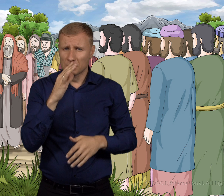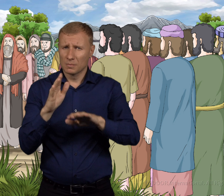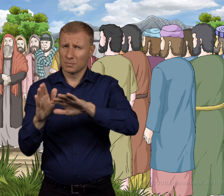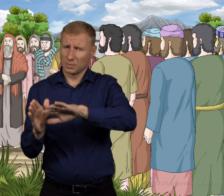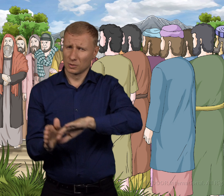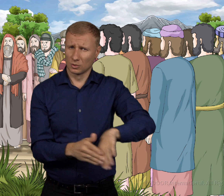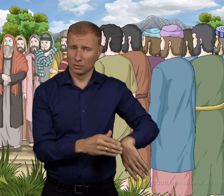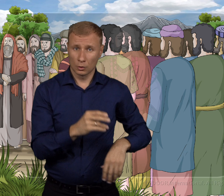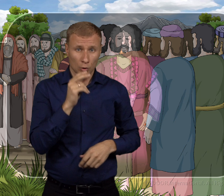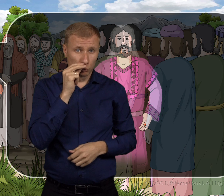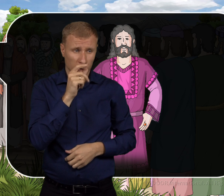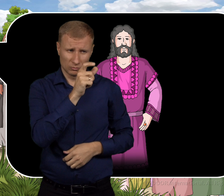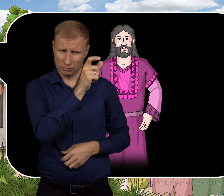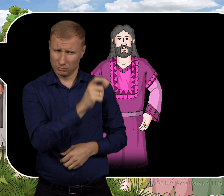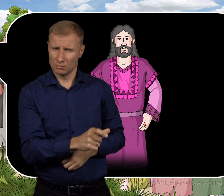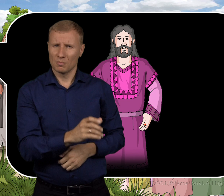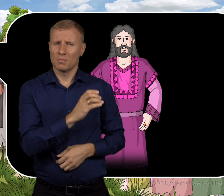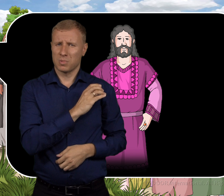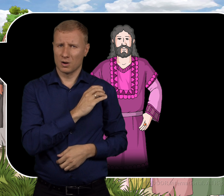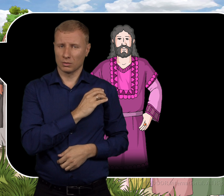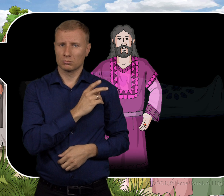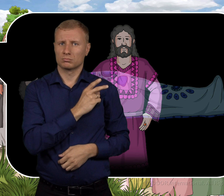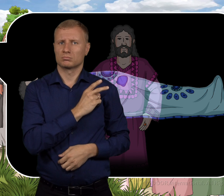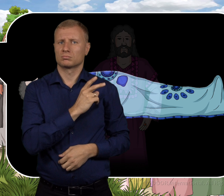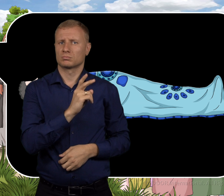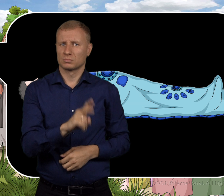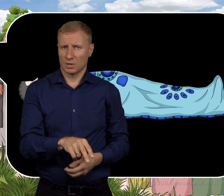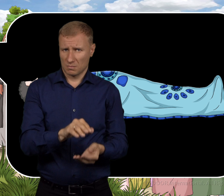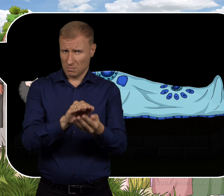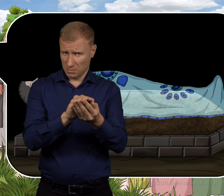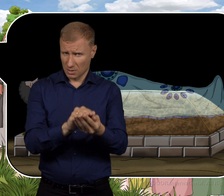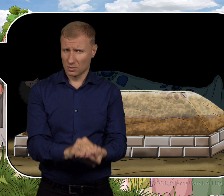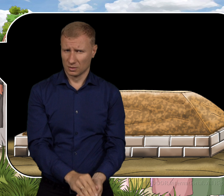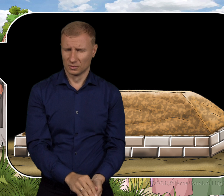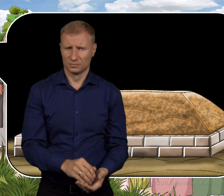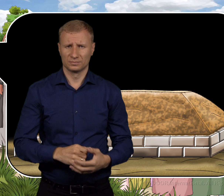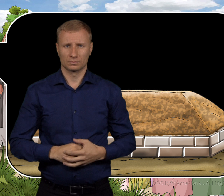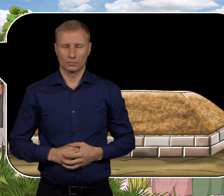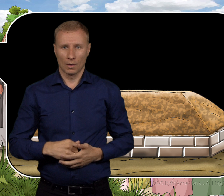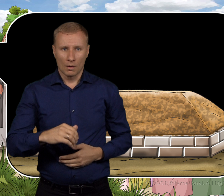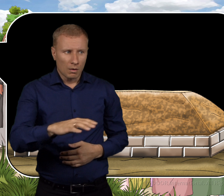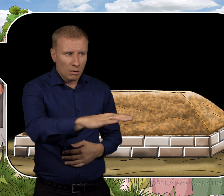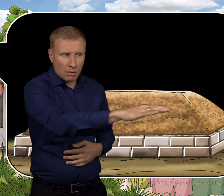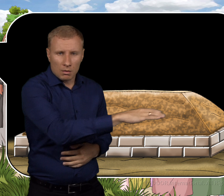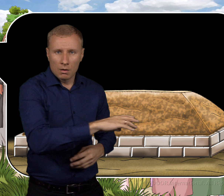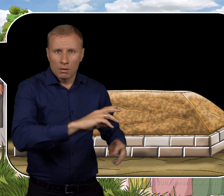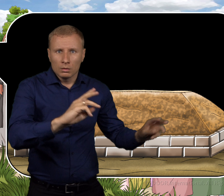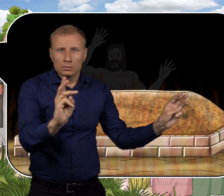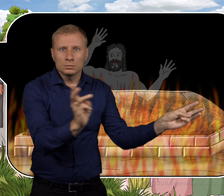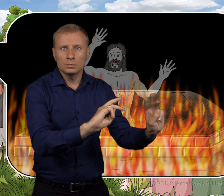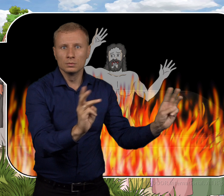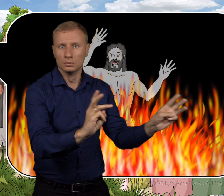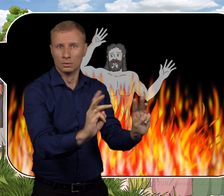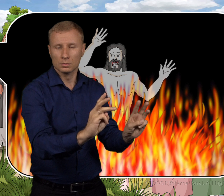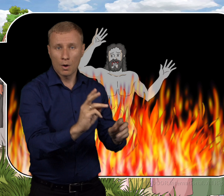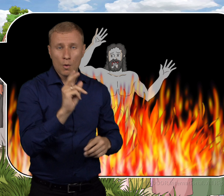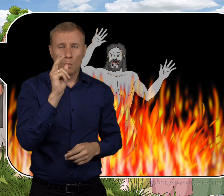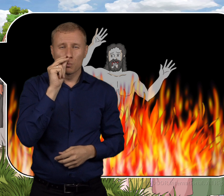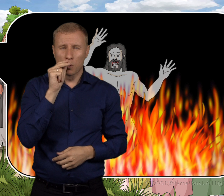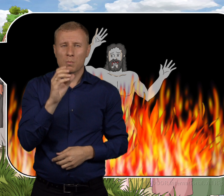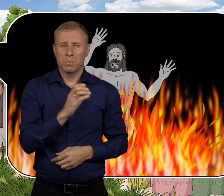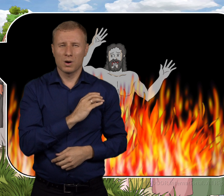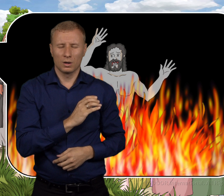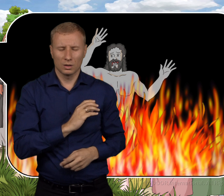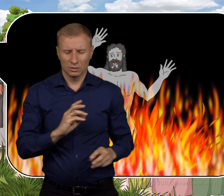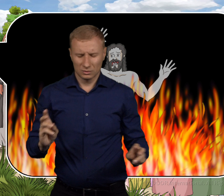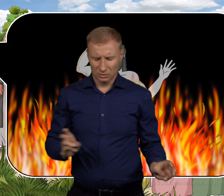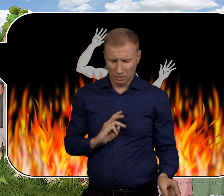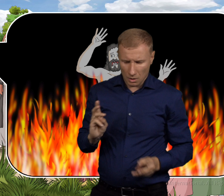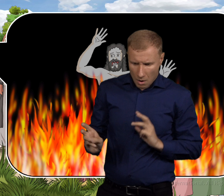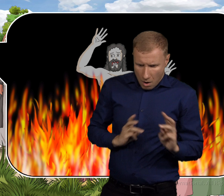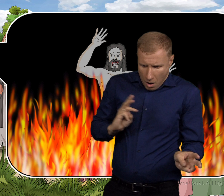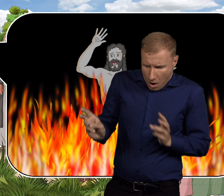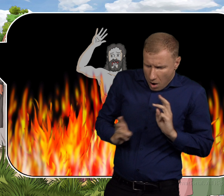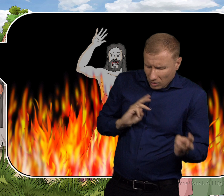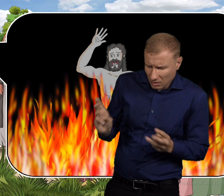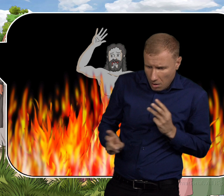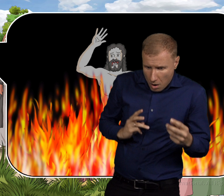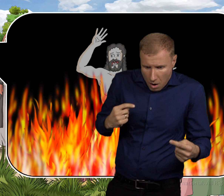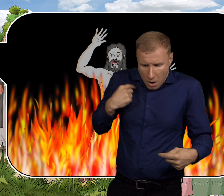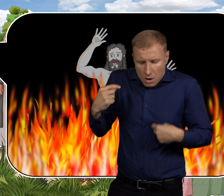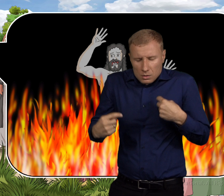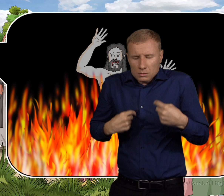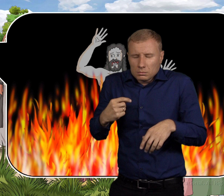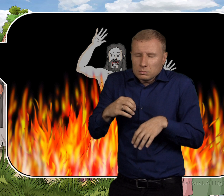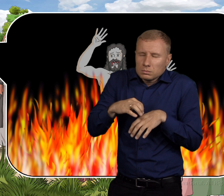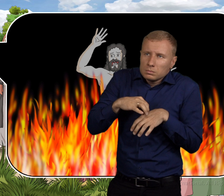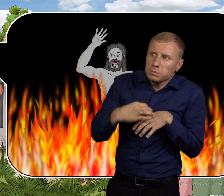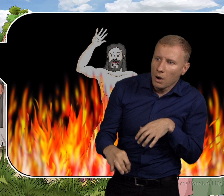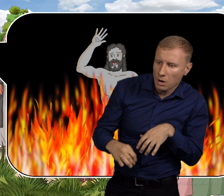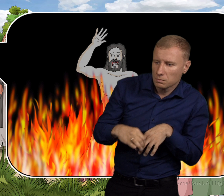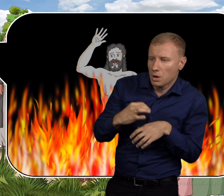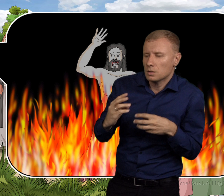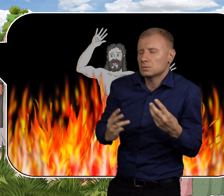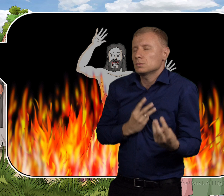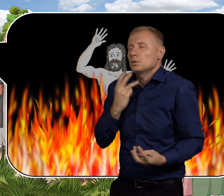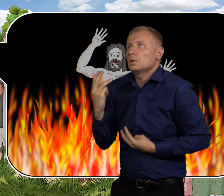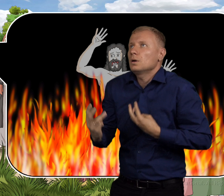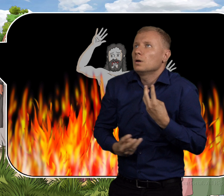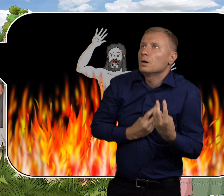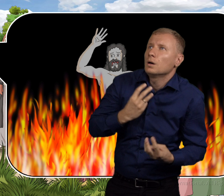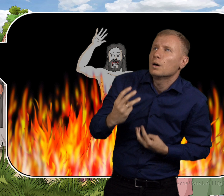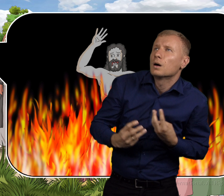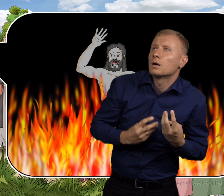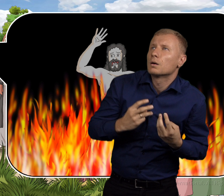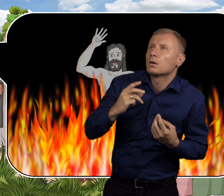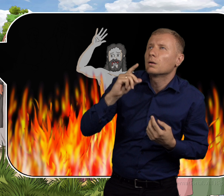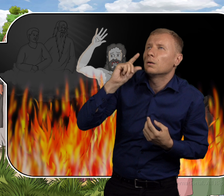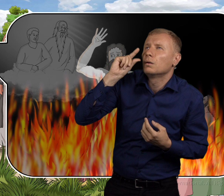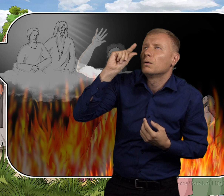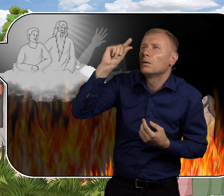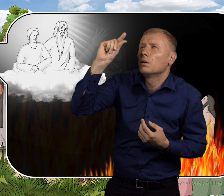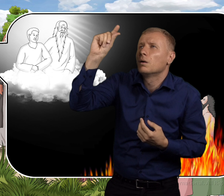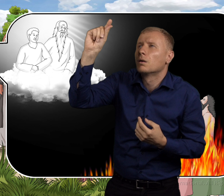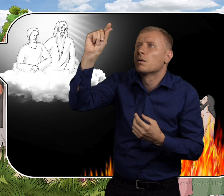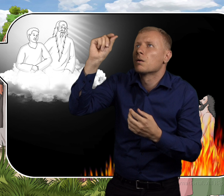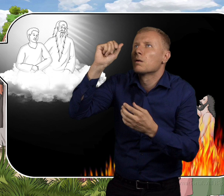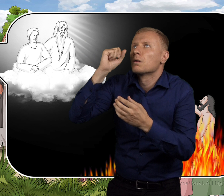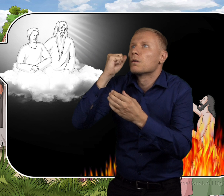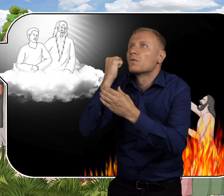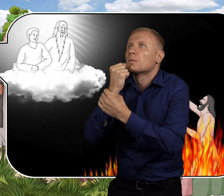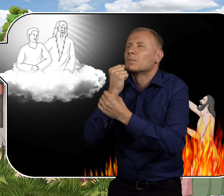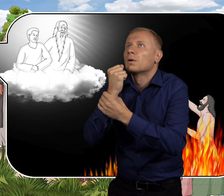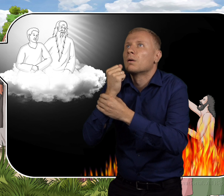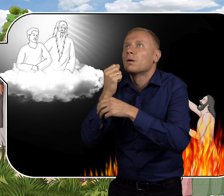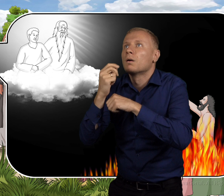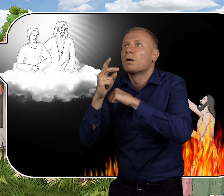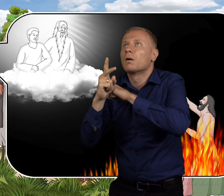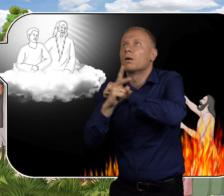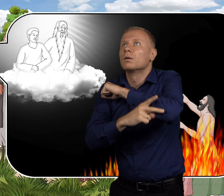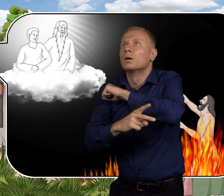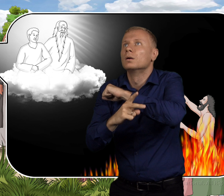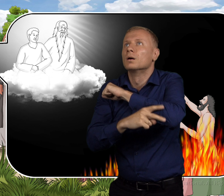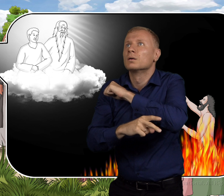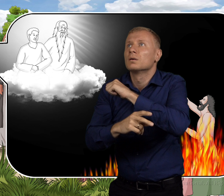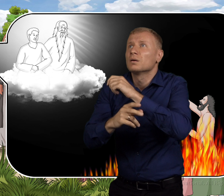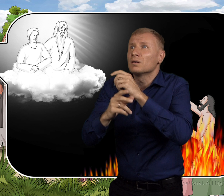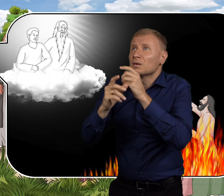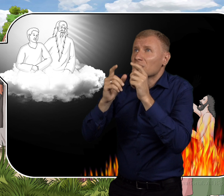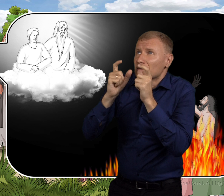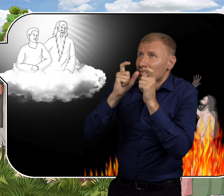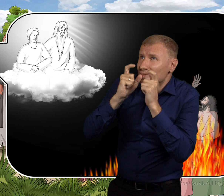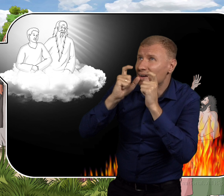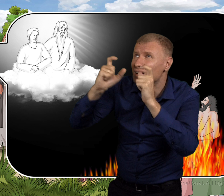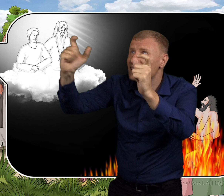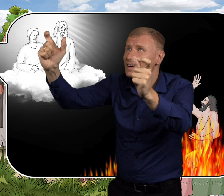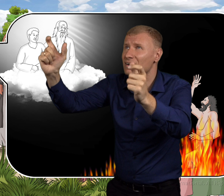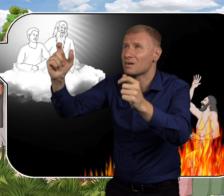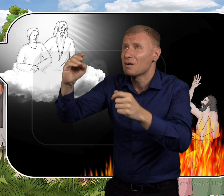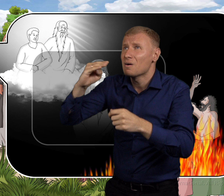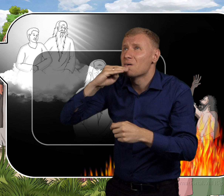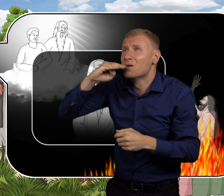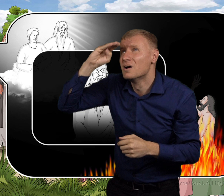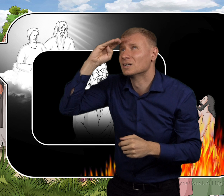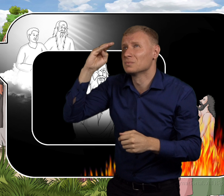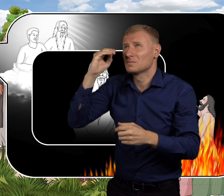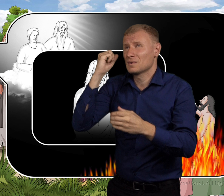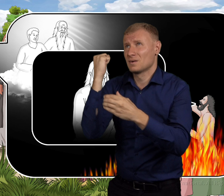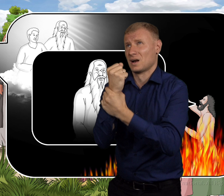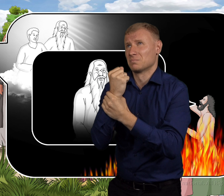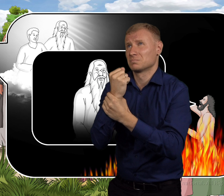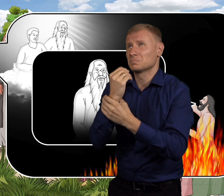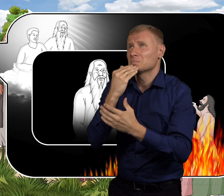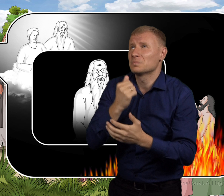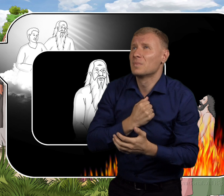And the rich man also died and was buried. In Hades, where he was in torment, he looked up and saw Abraham from afar, with Lazarus by his side.